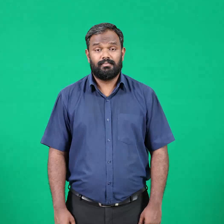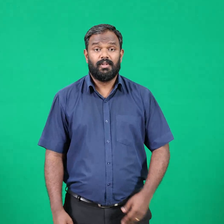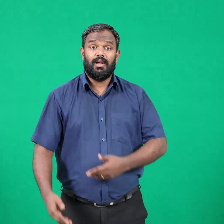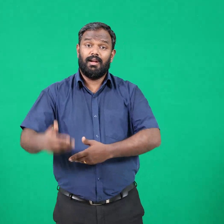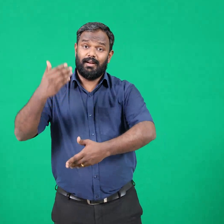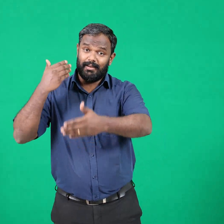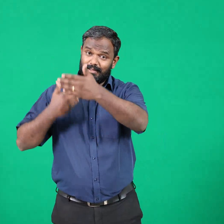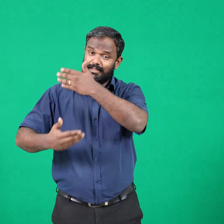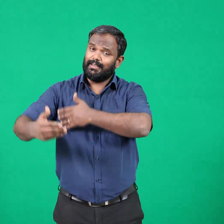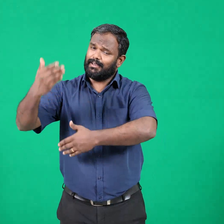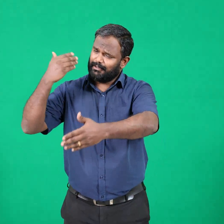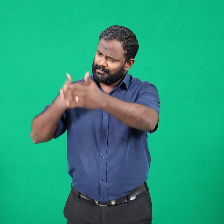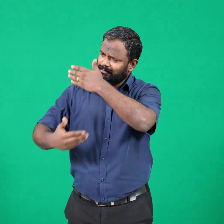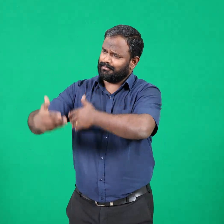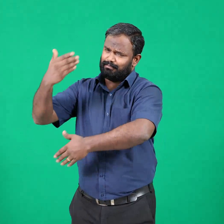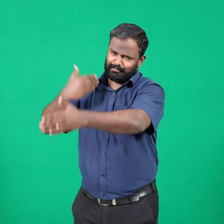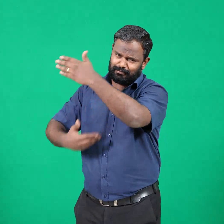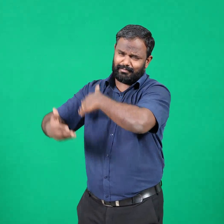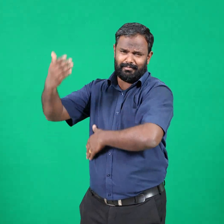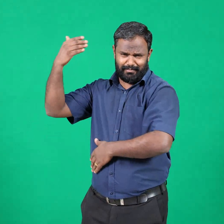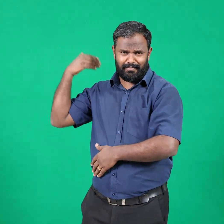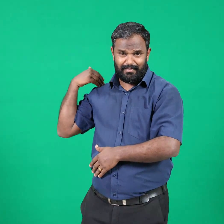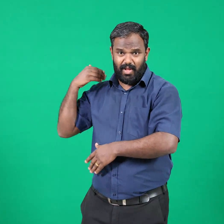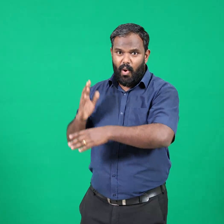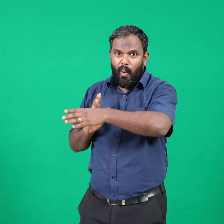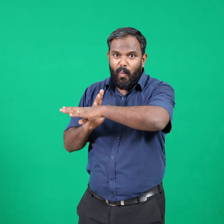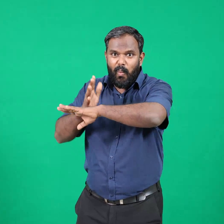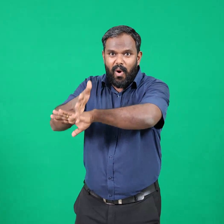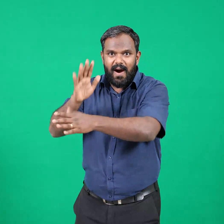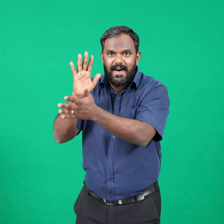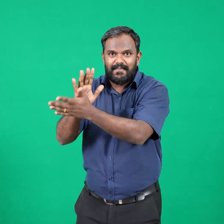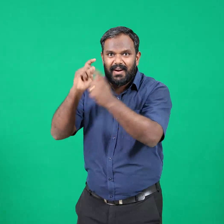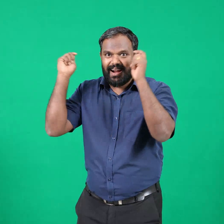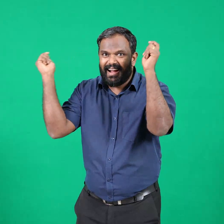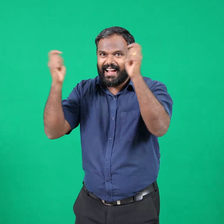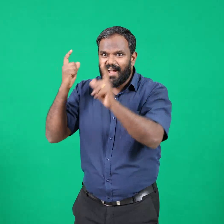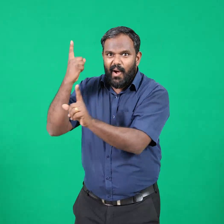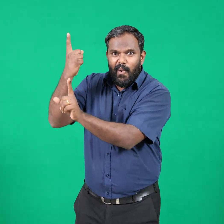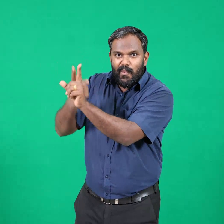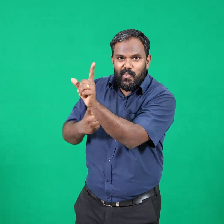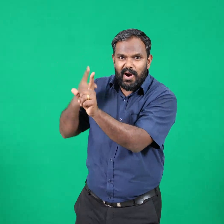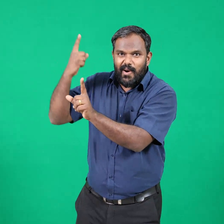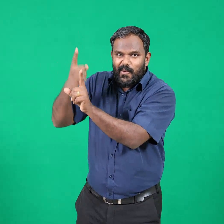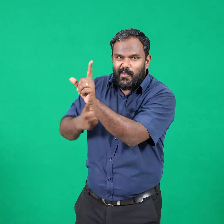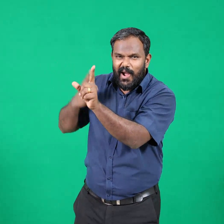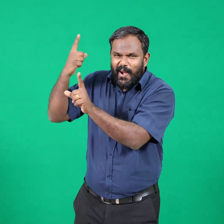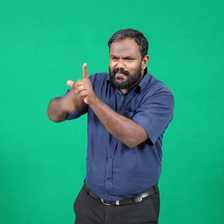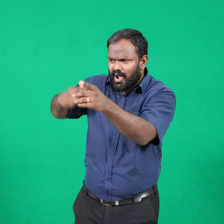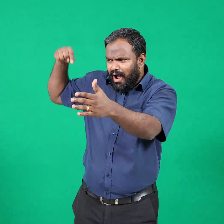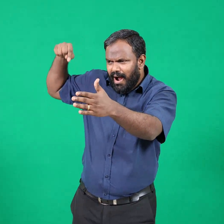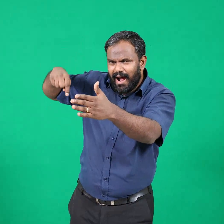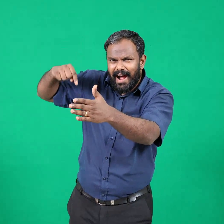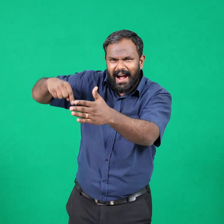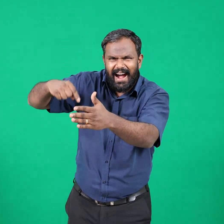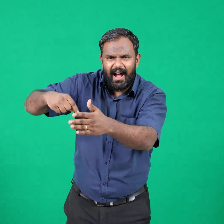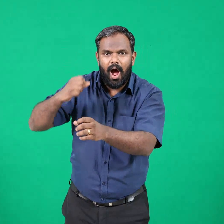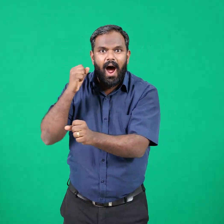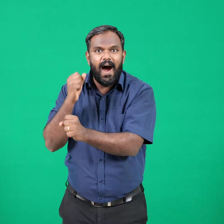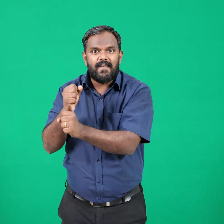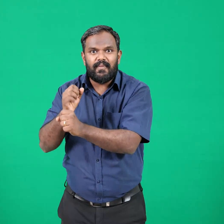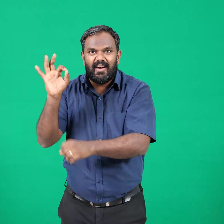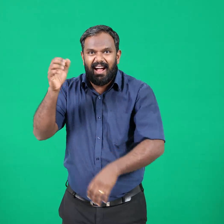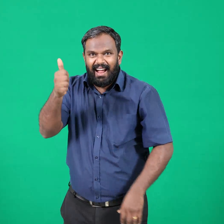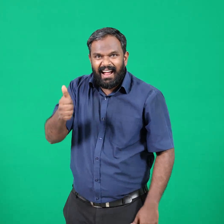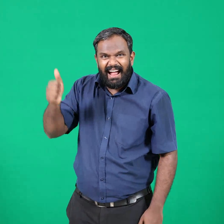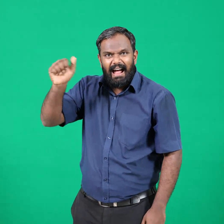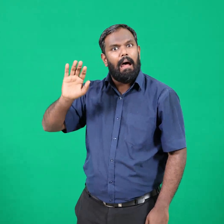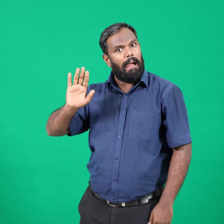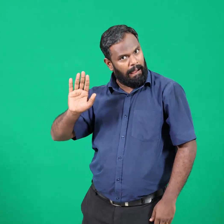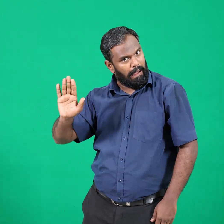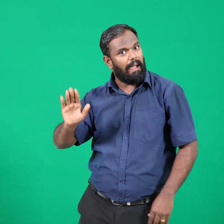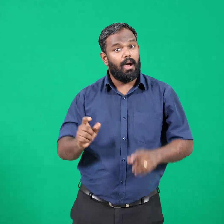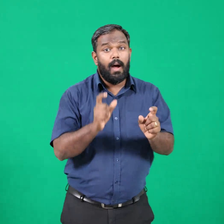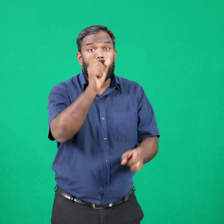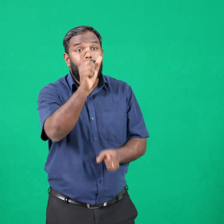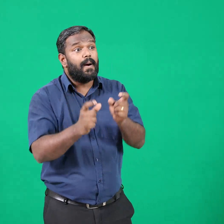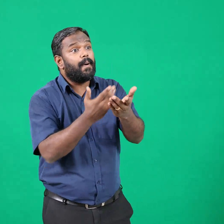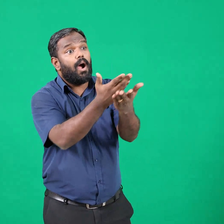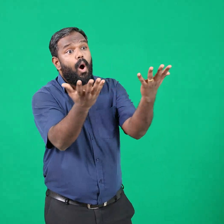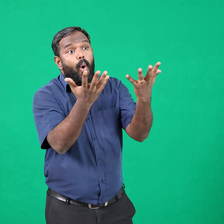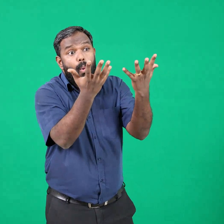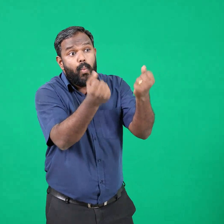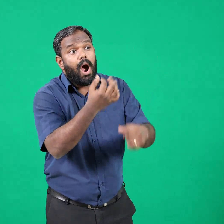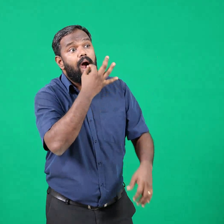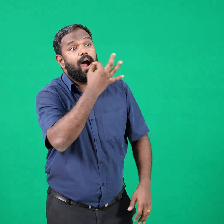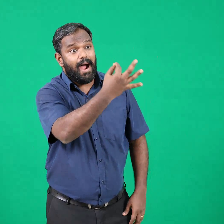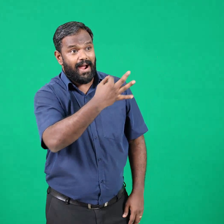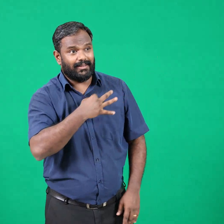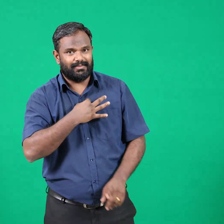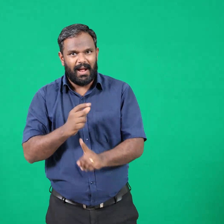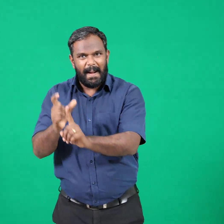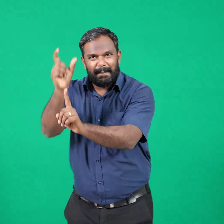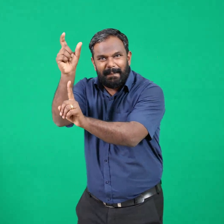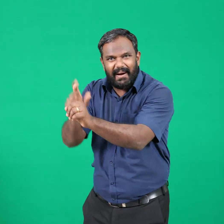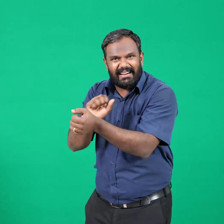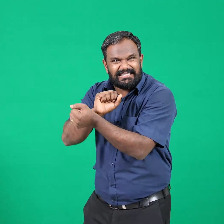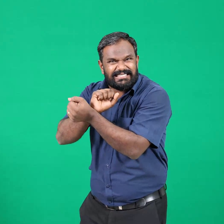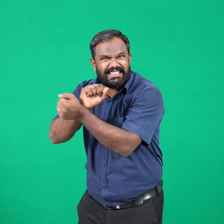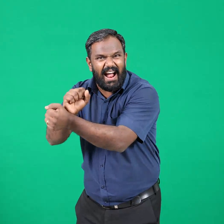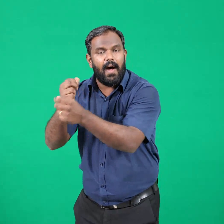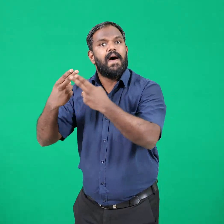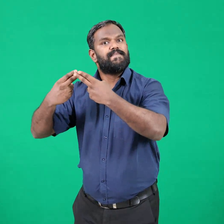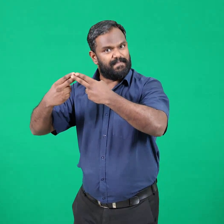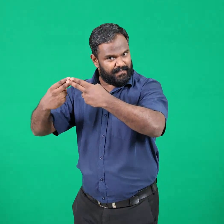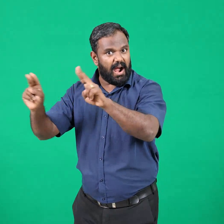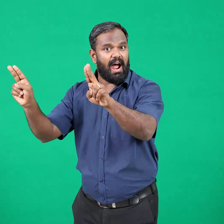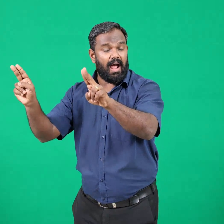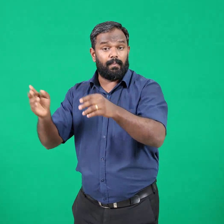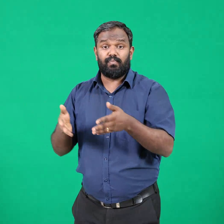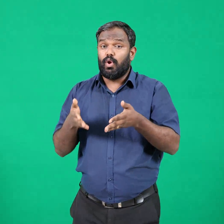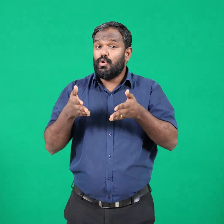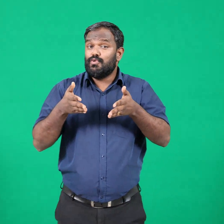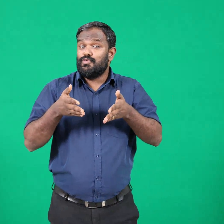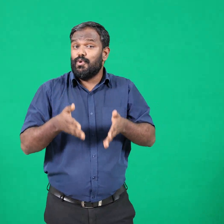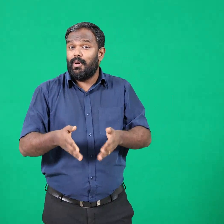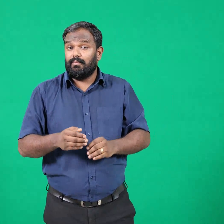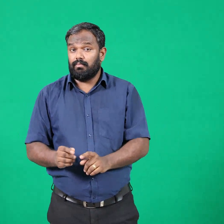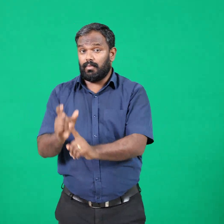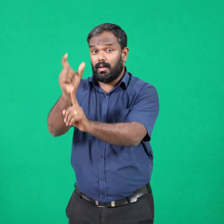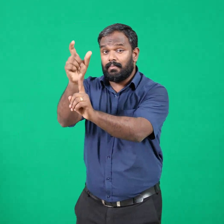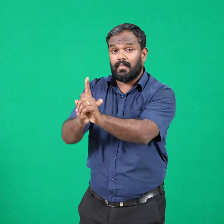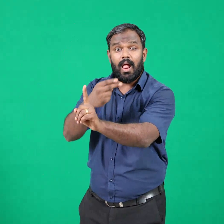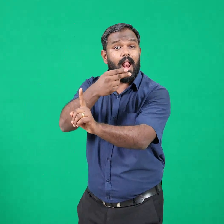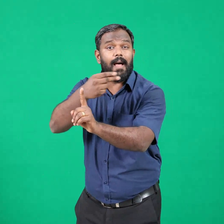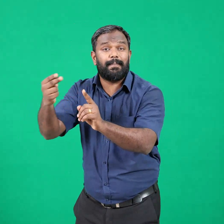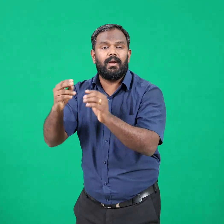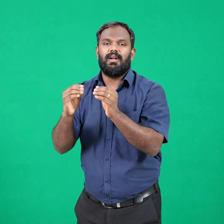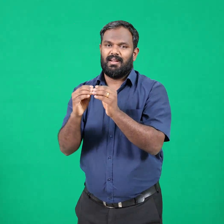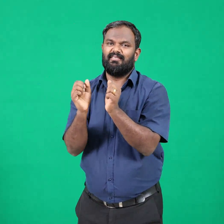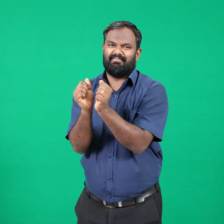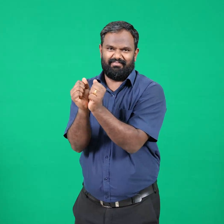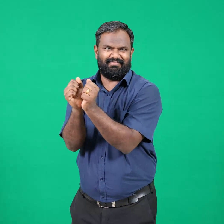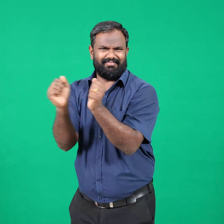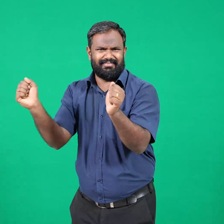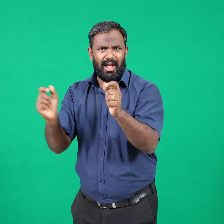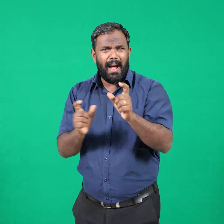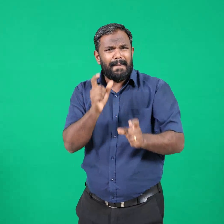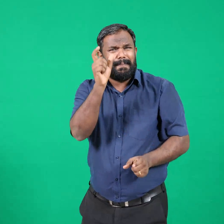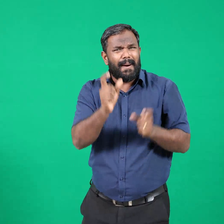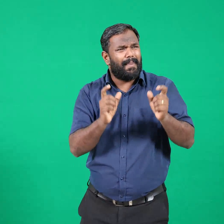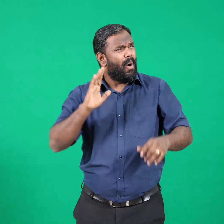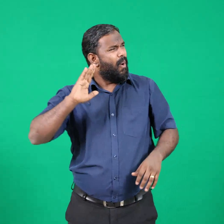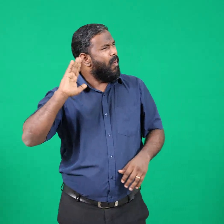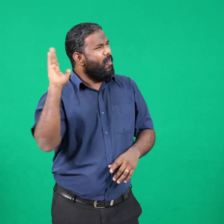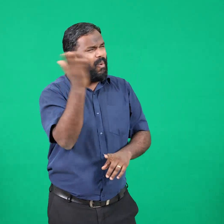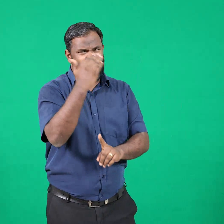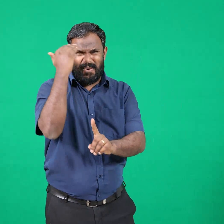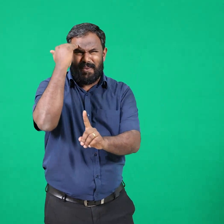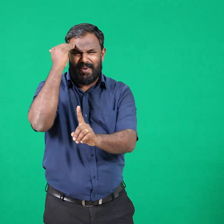Now it was the governor's custom at the feast to release to the crowd a prisoner of their choosing.